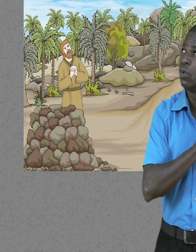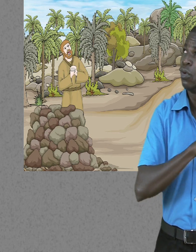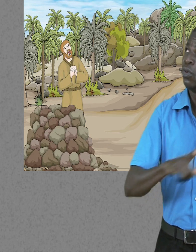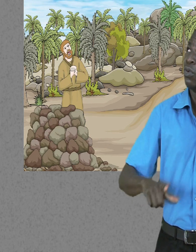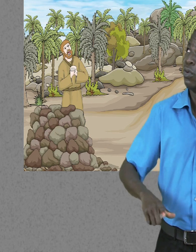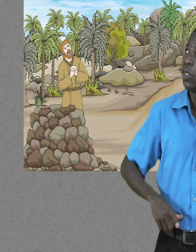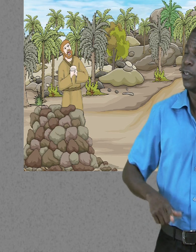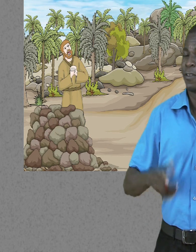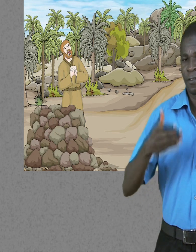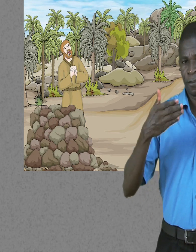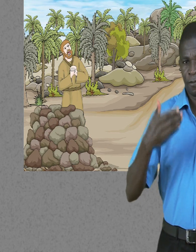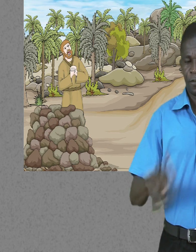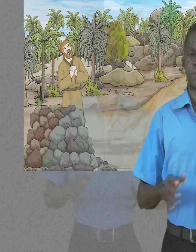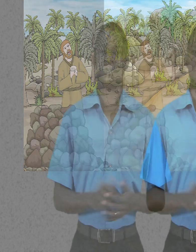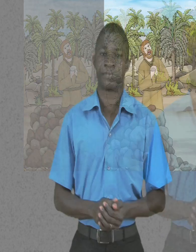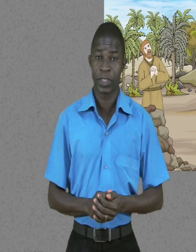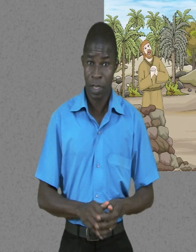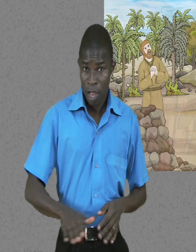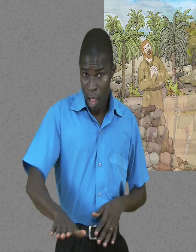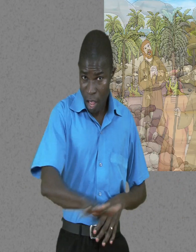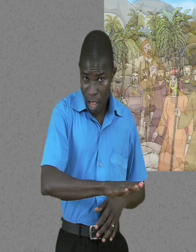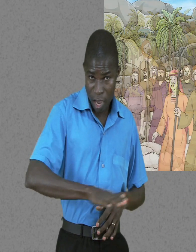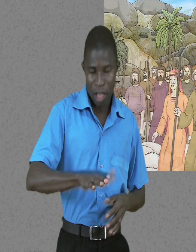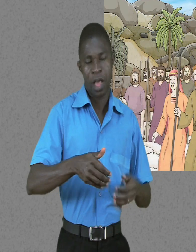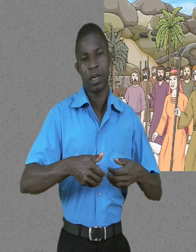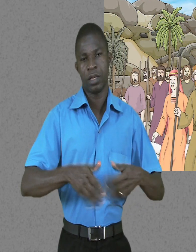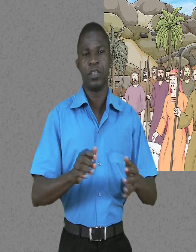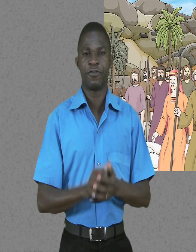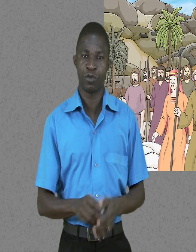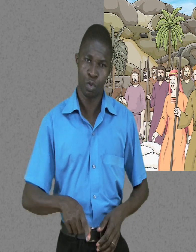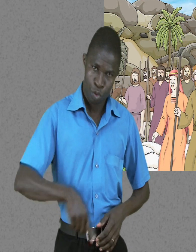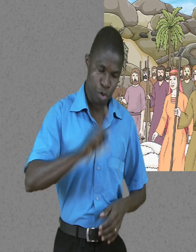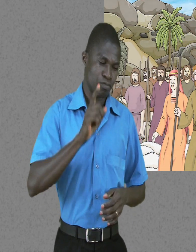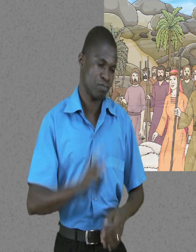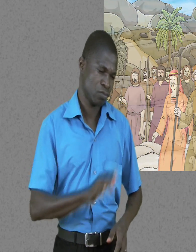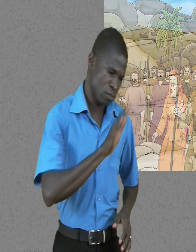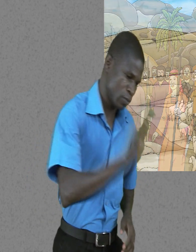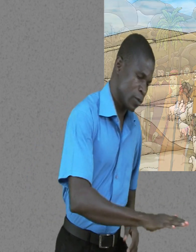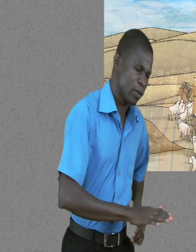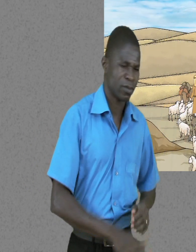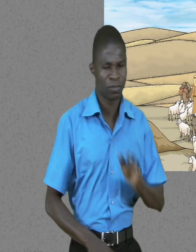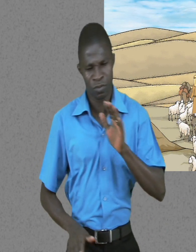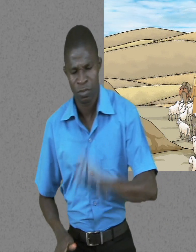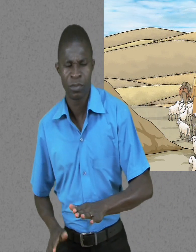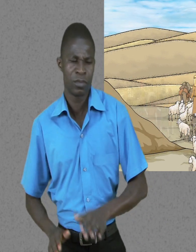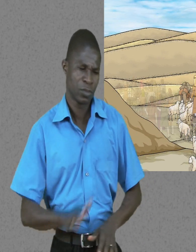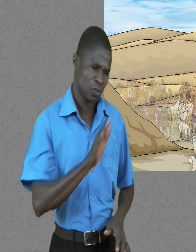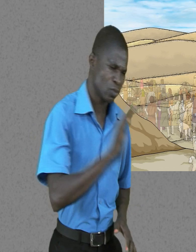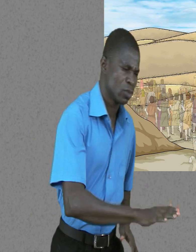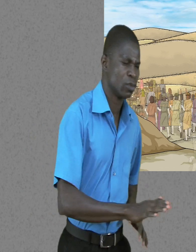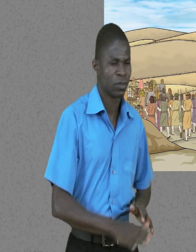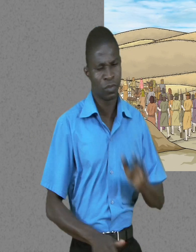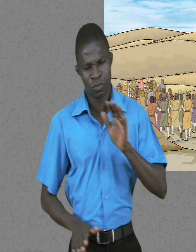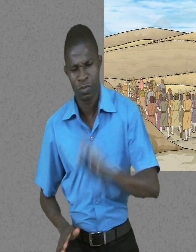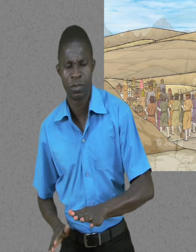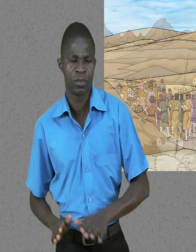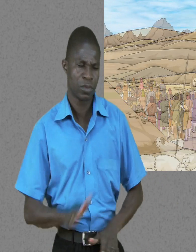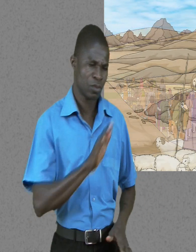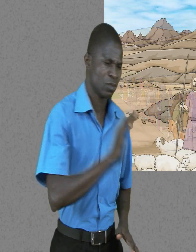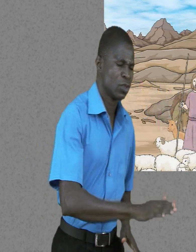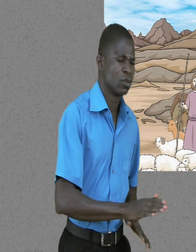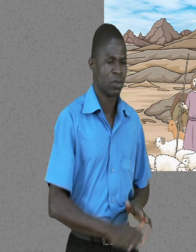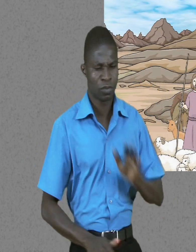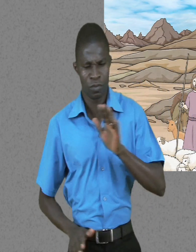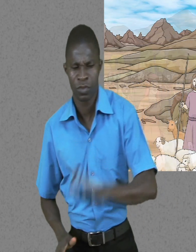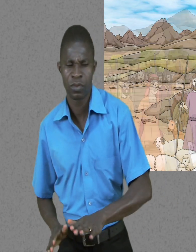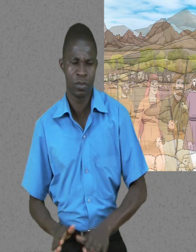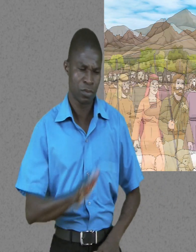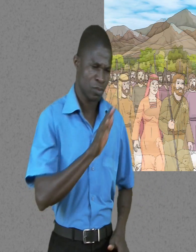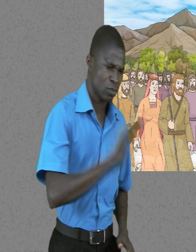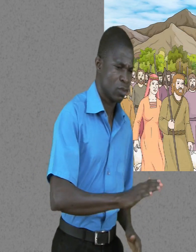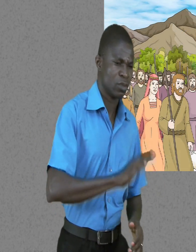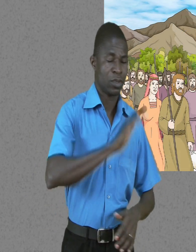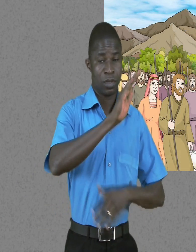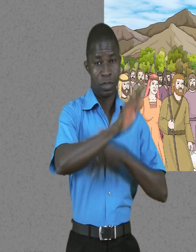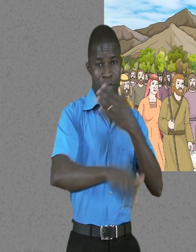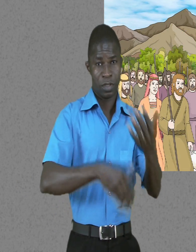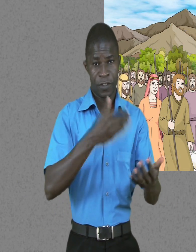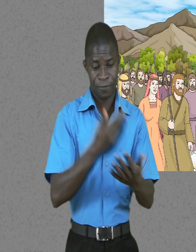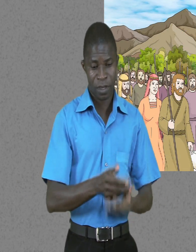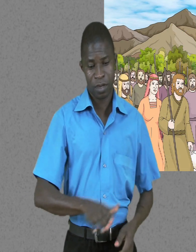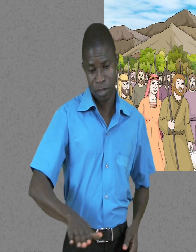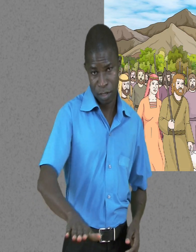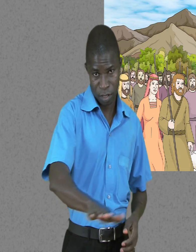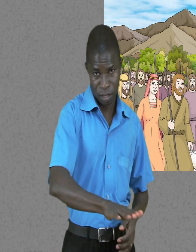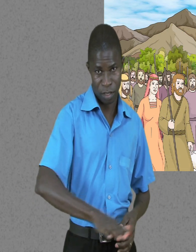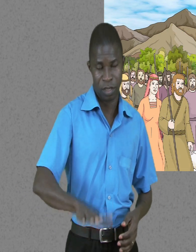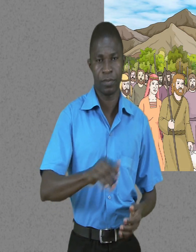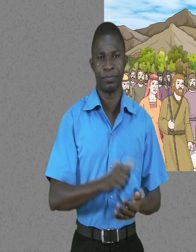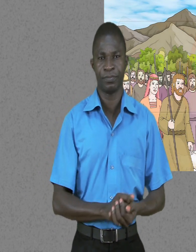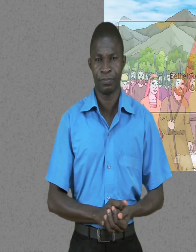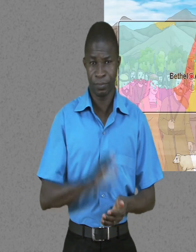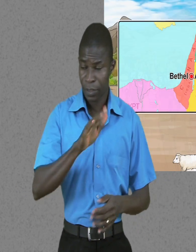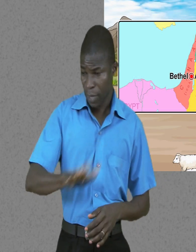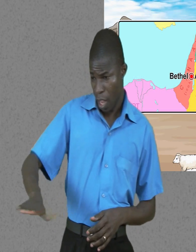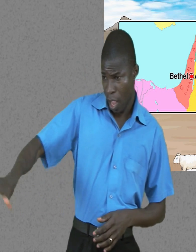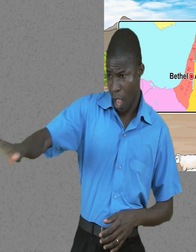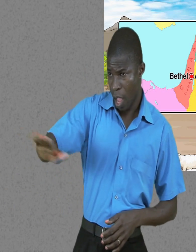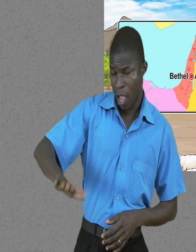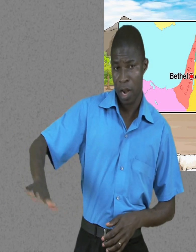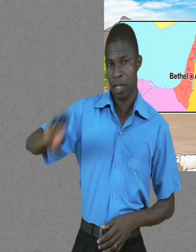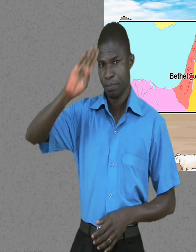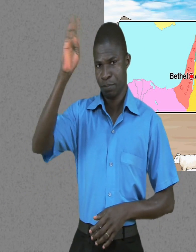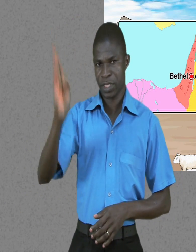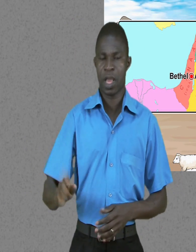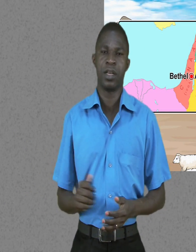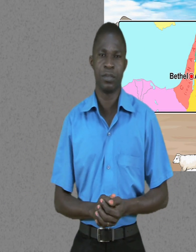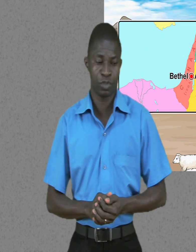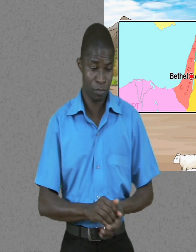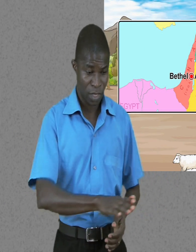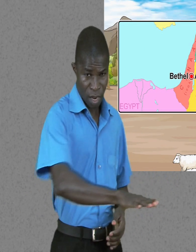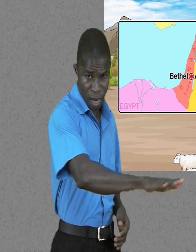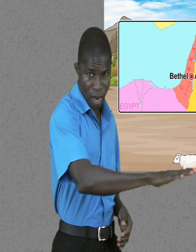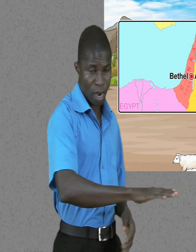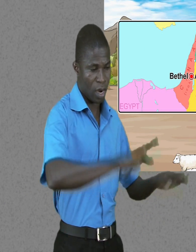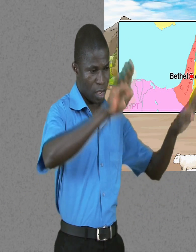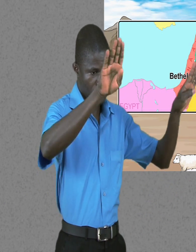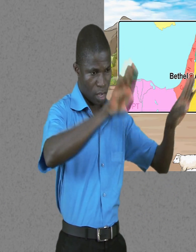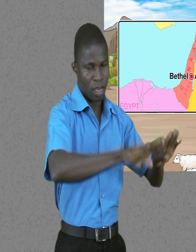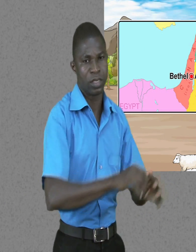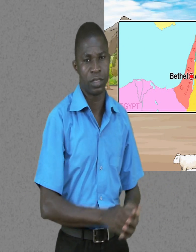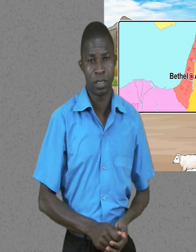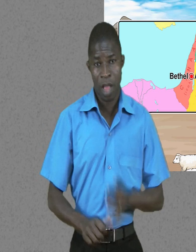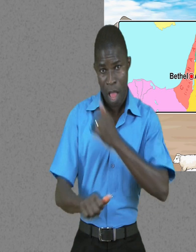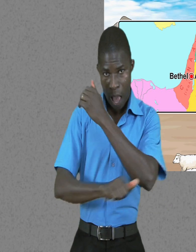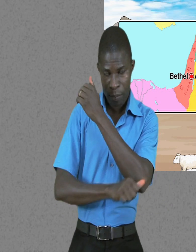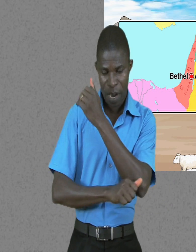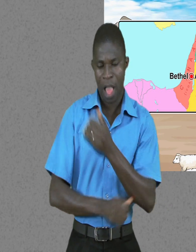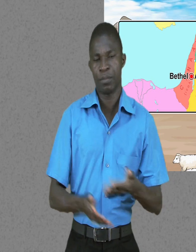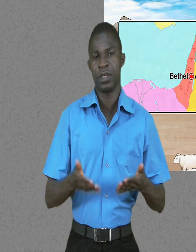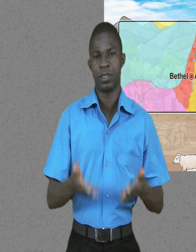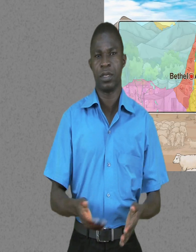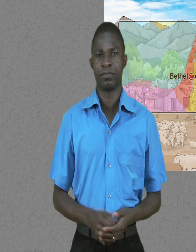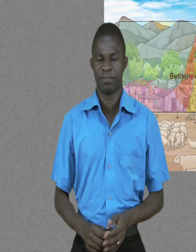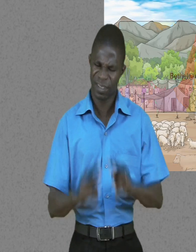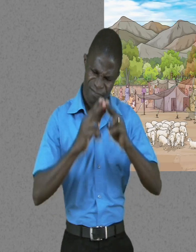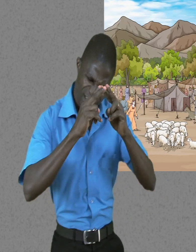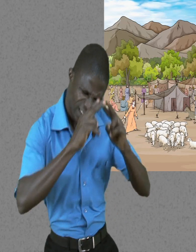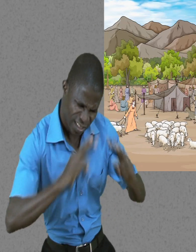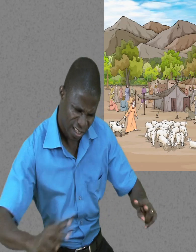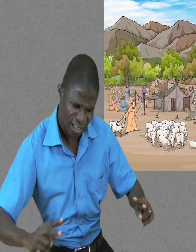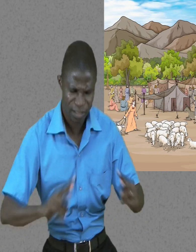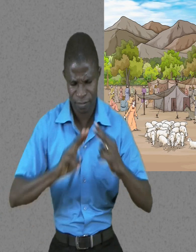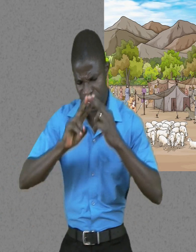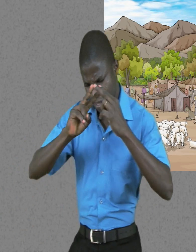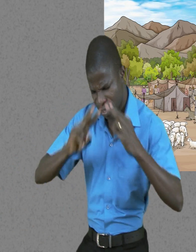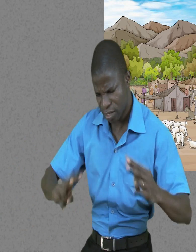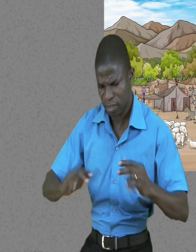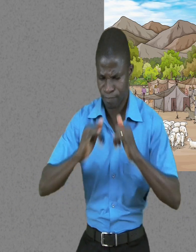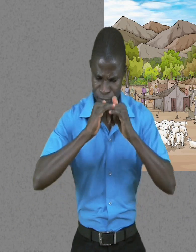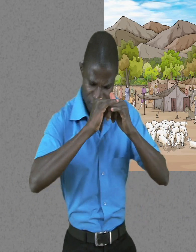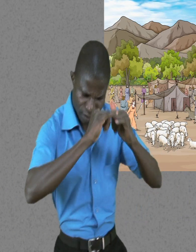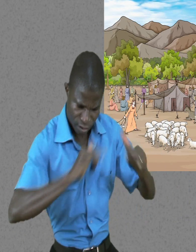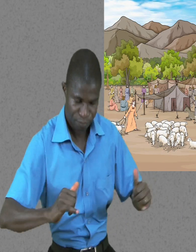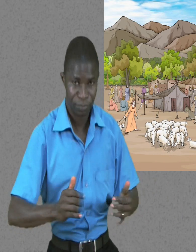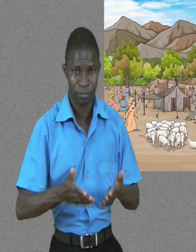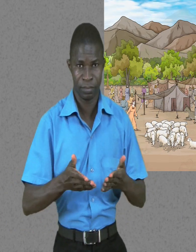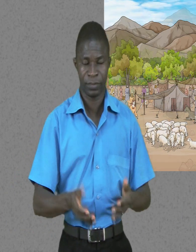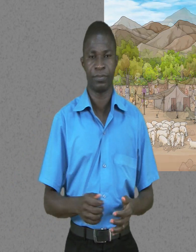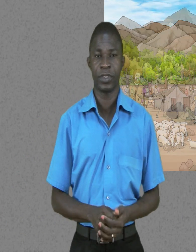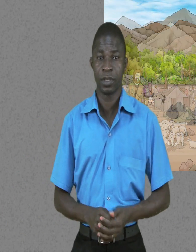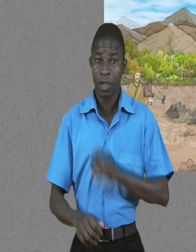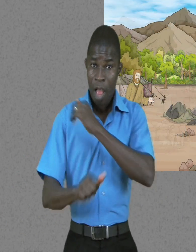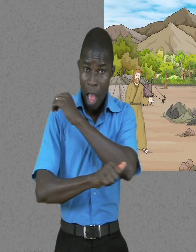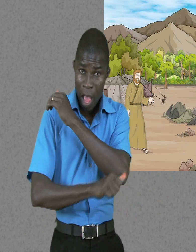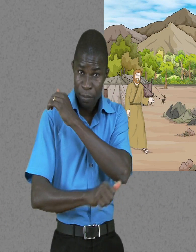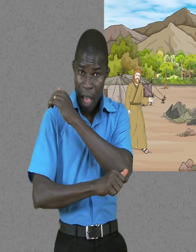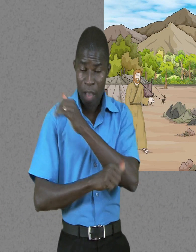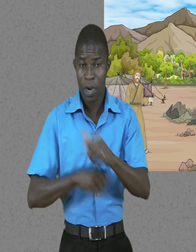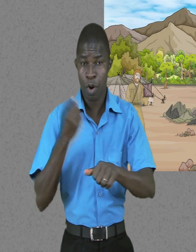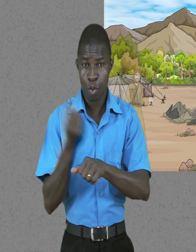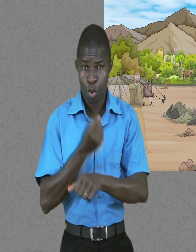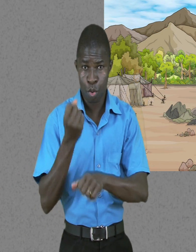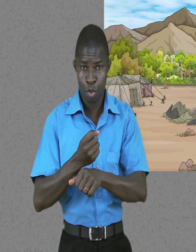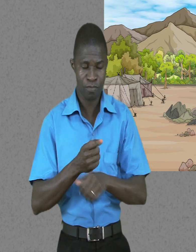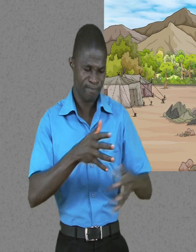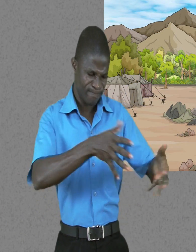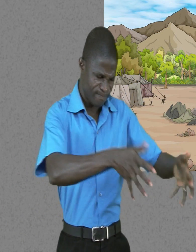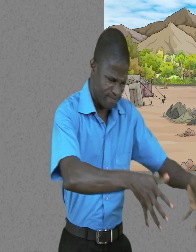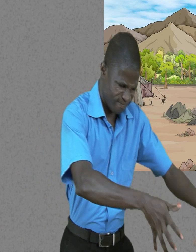From there Abram moved on to the hill country east of Bethel and pitched his tent, with Bethel to the west and Ai to the east.